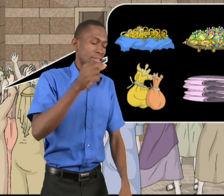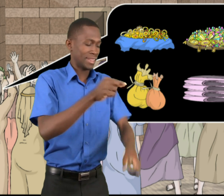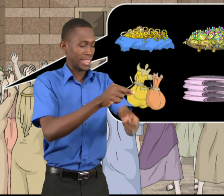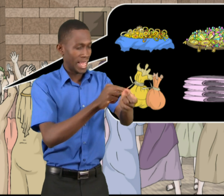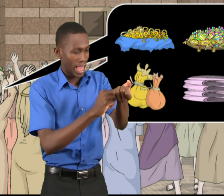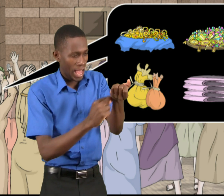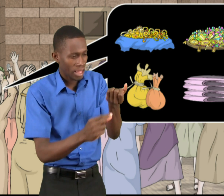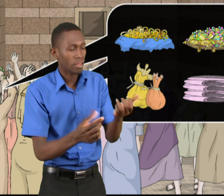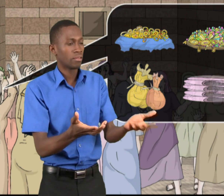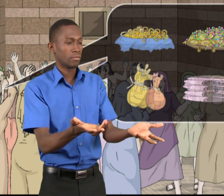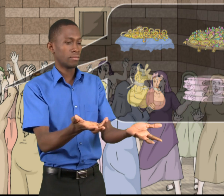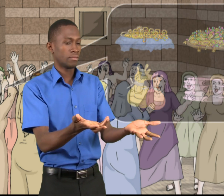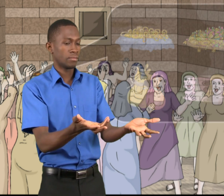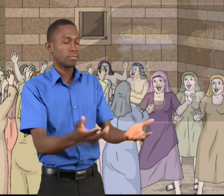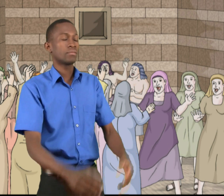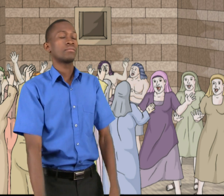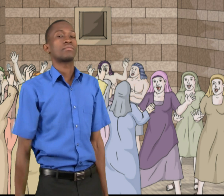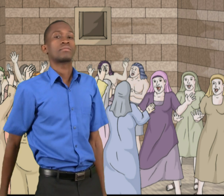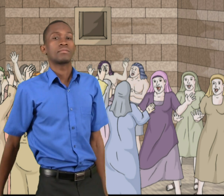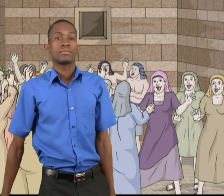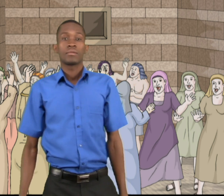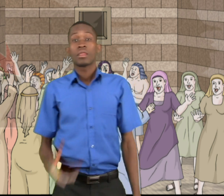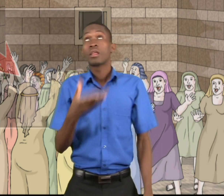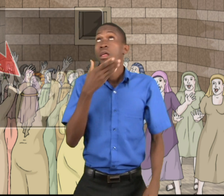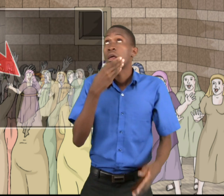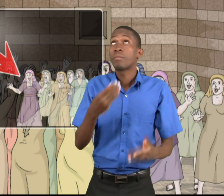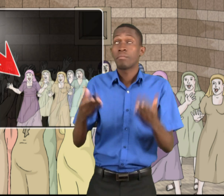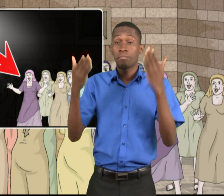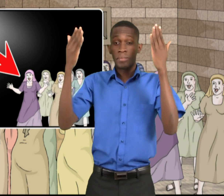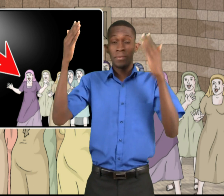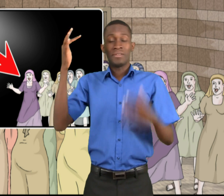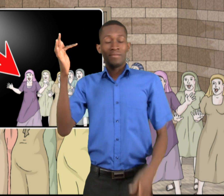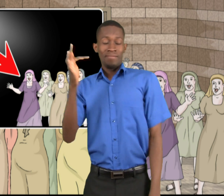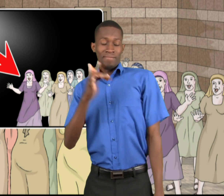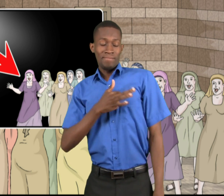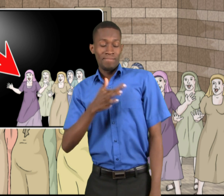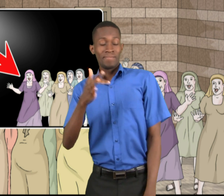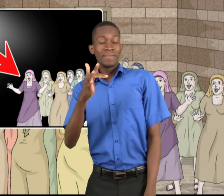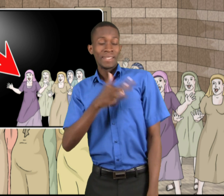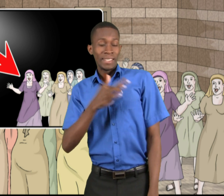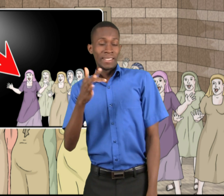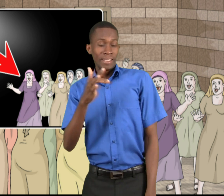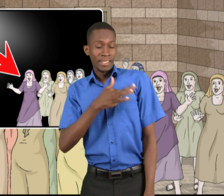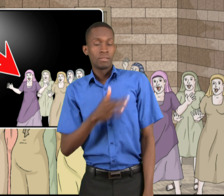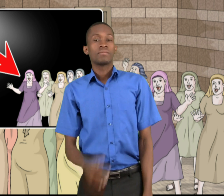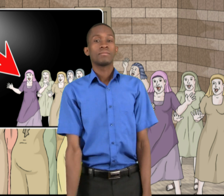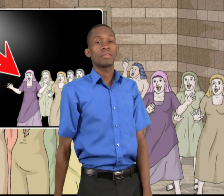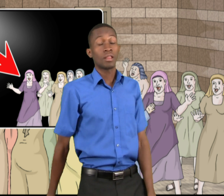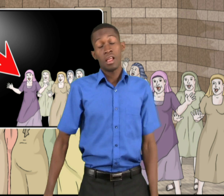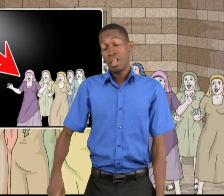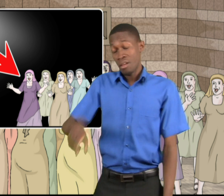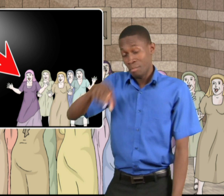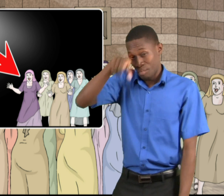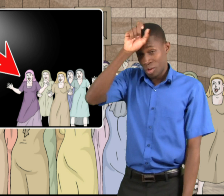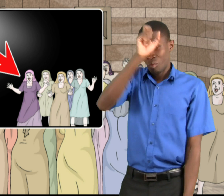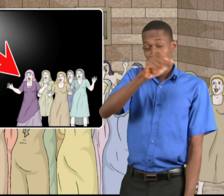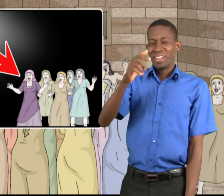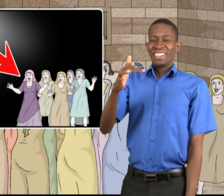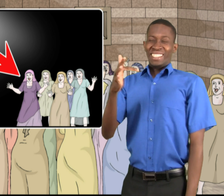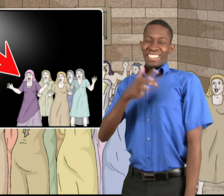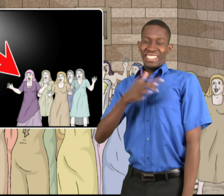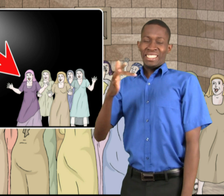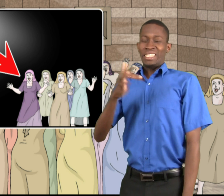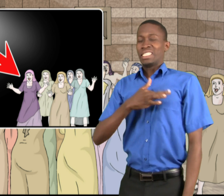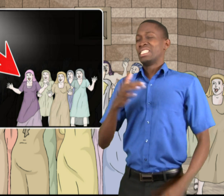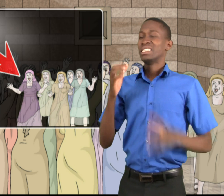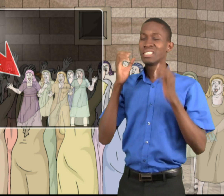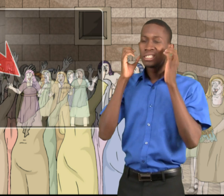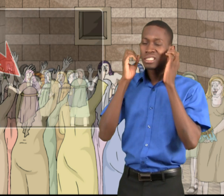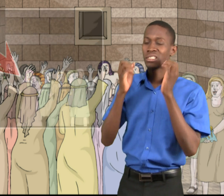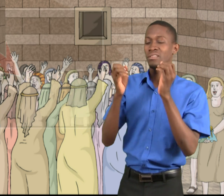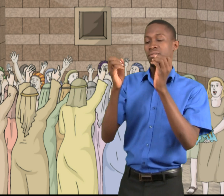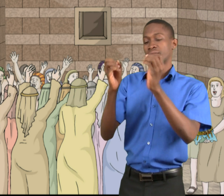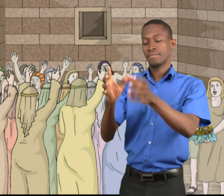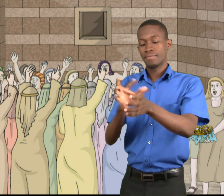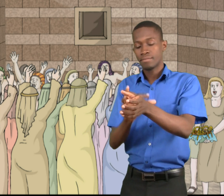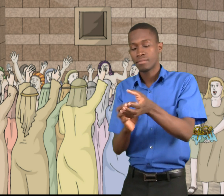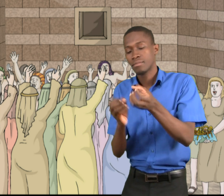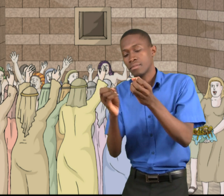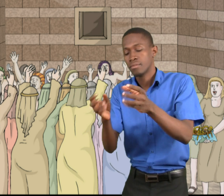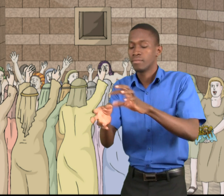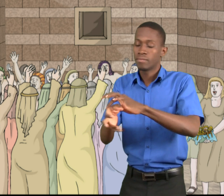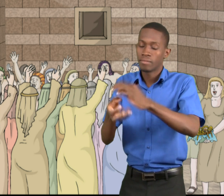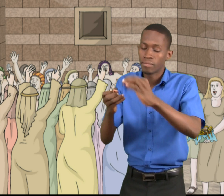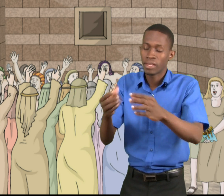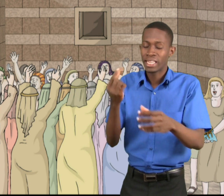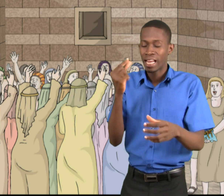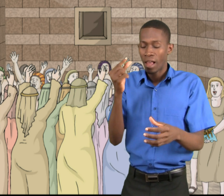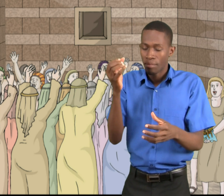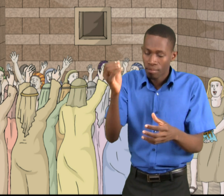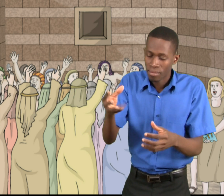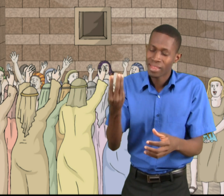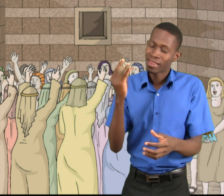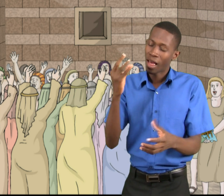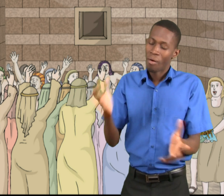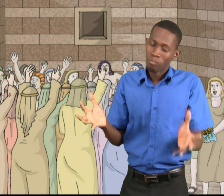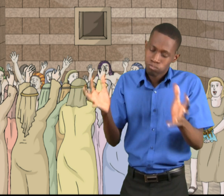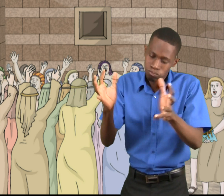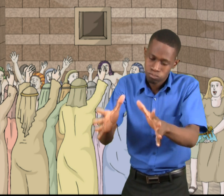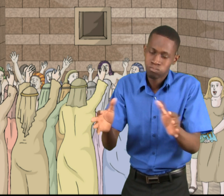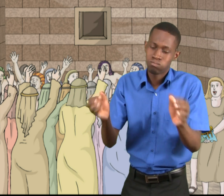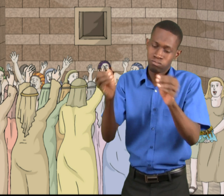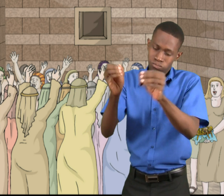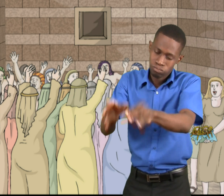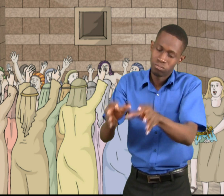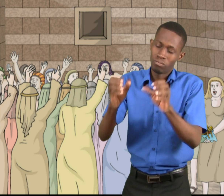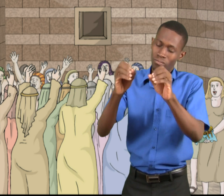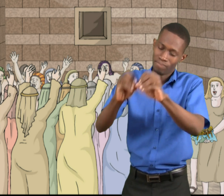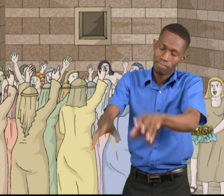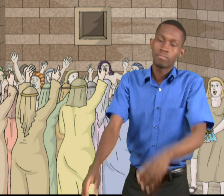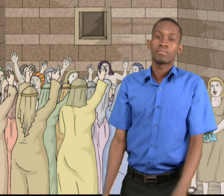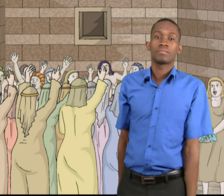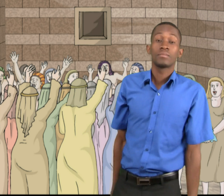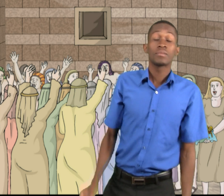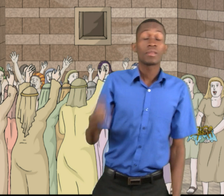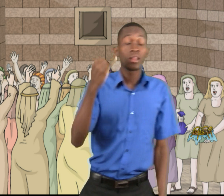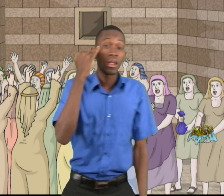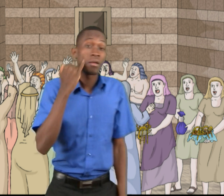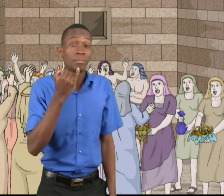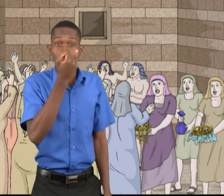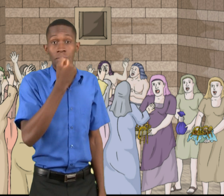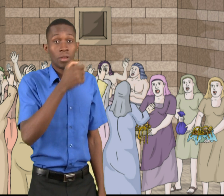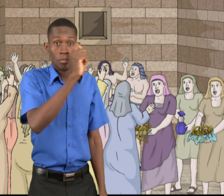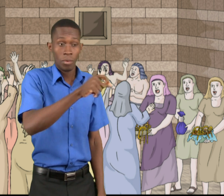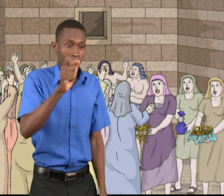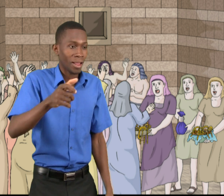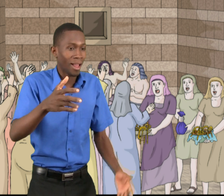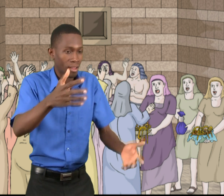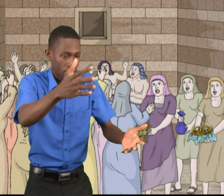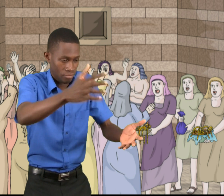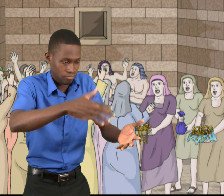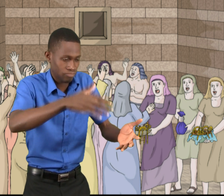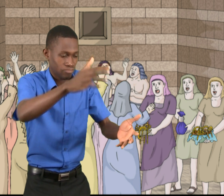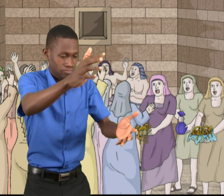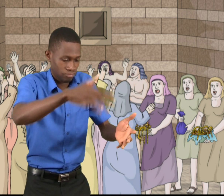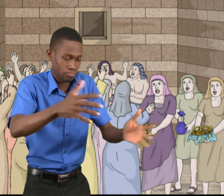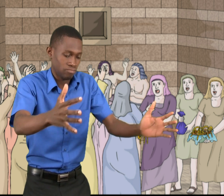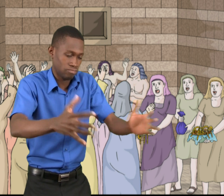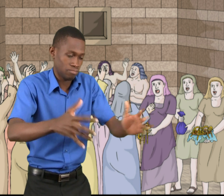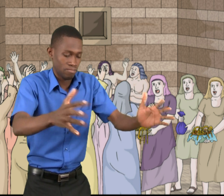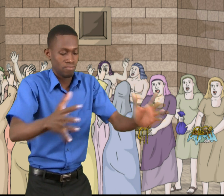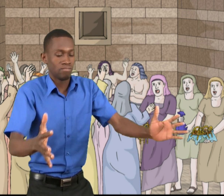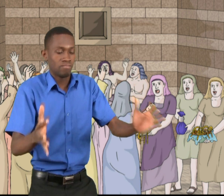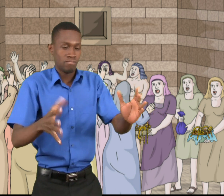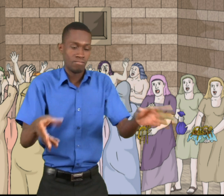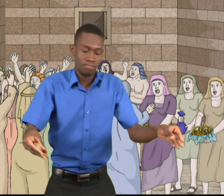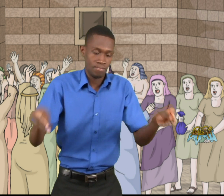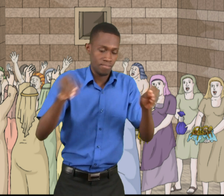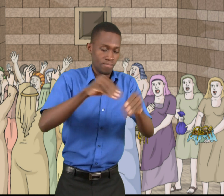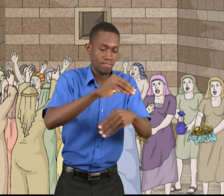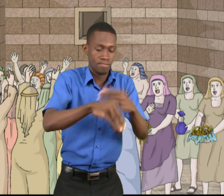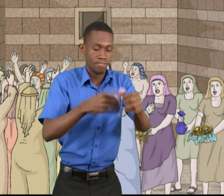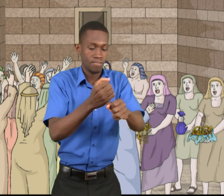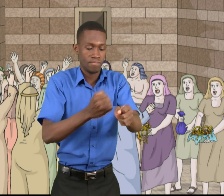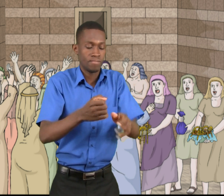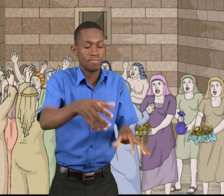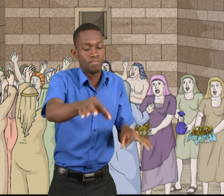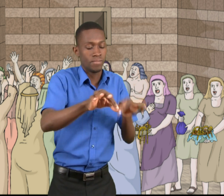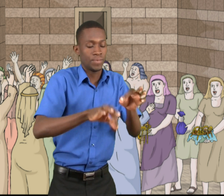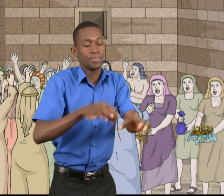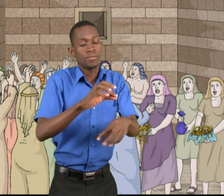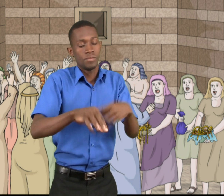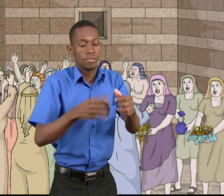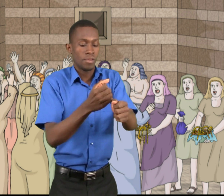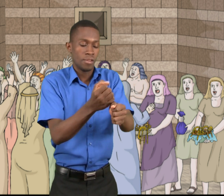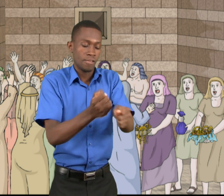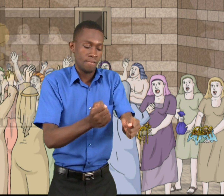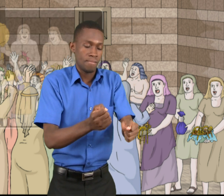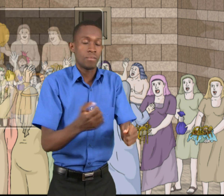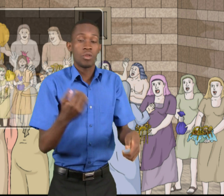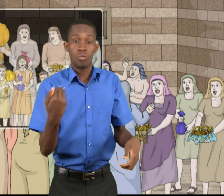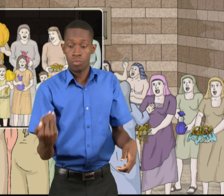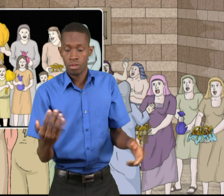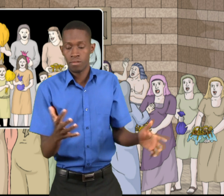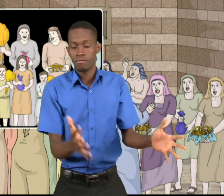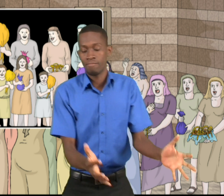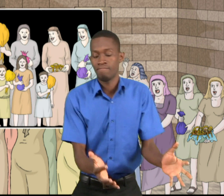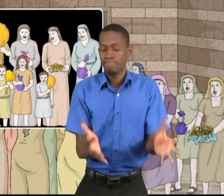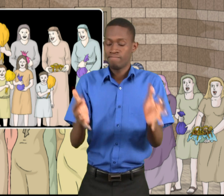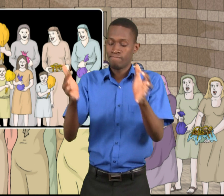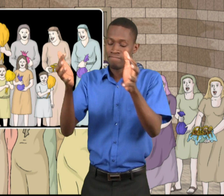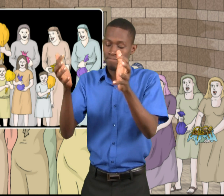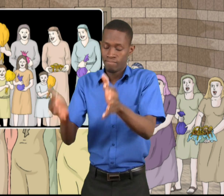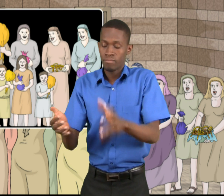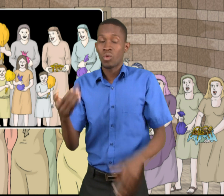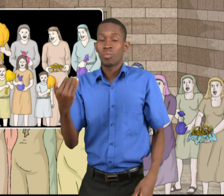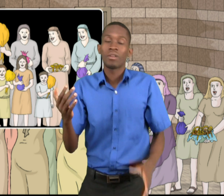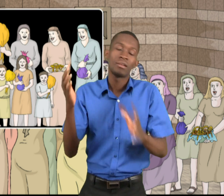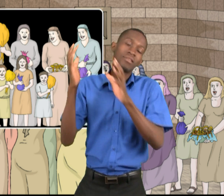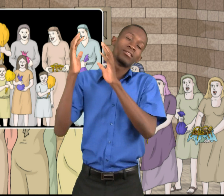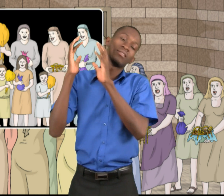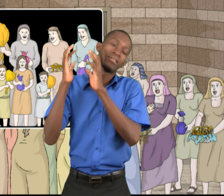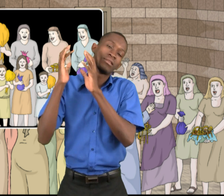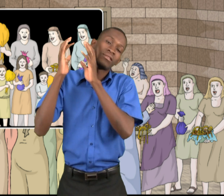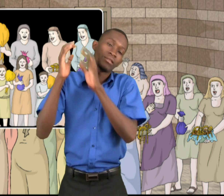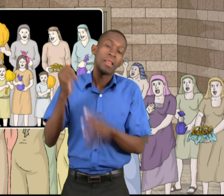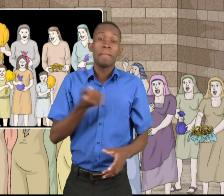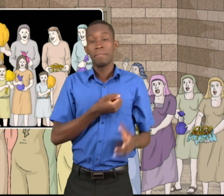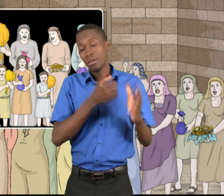And the LORD gave the people such favor in the sight of the Egyptians that they granted their request.